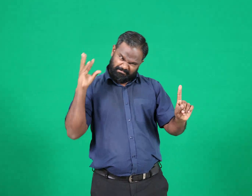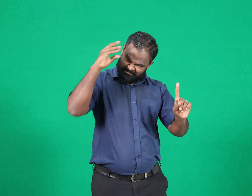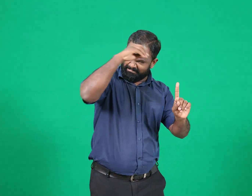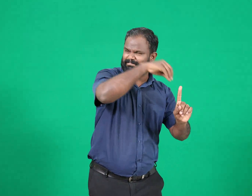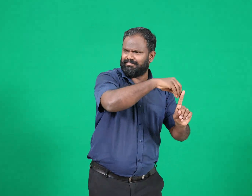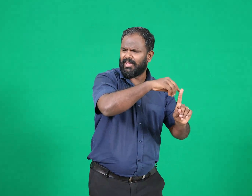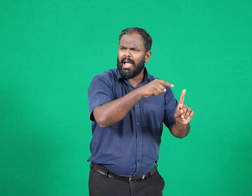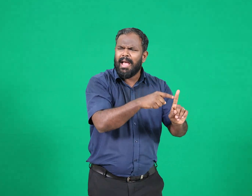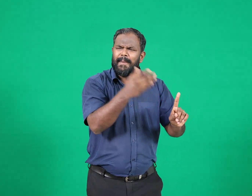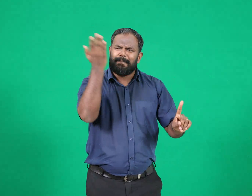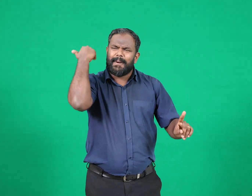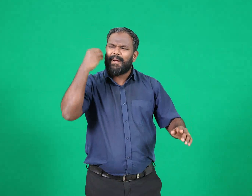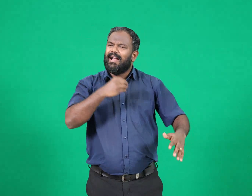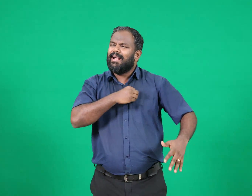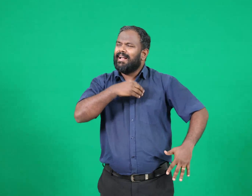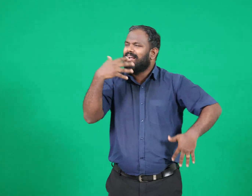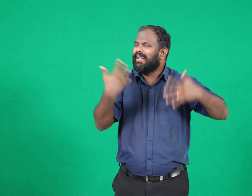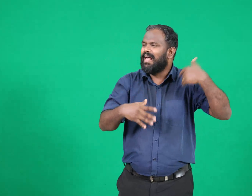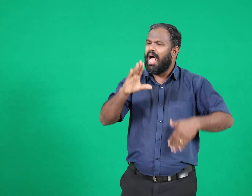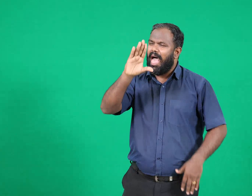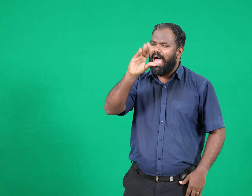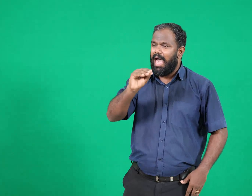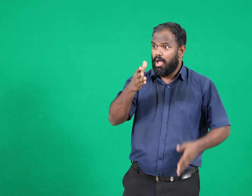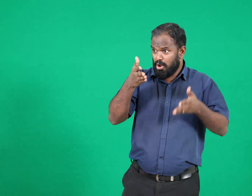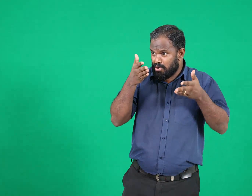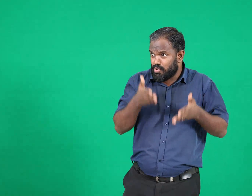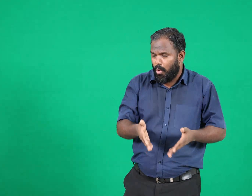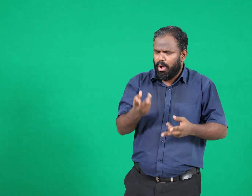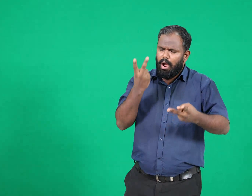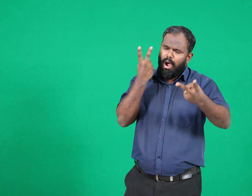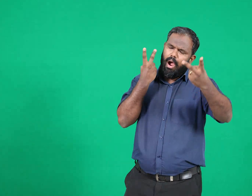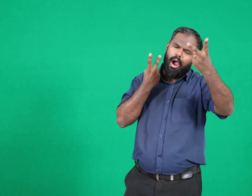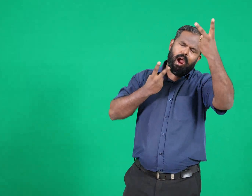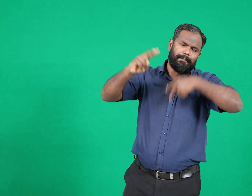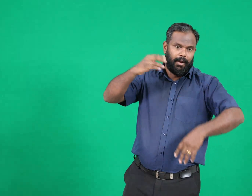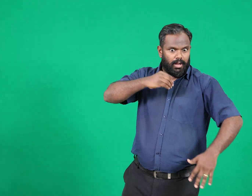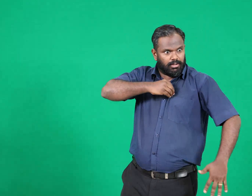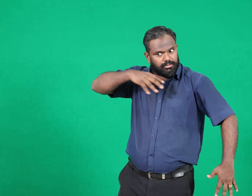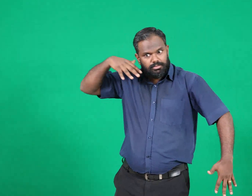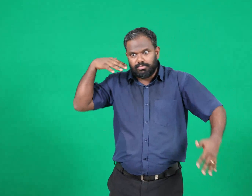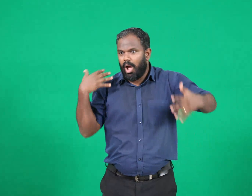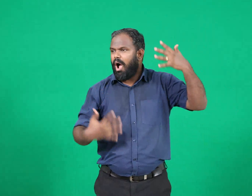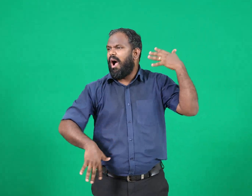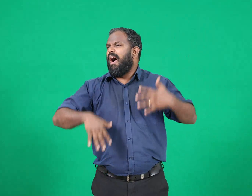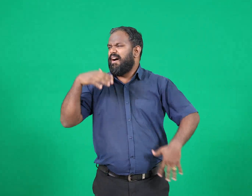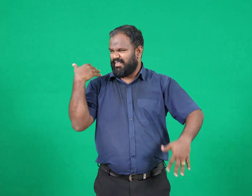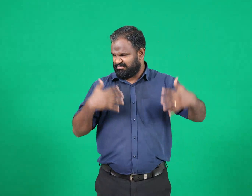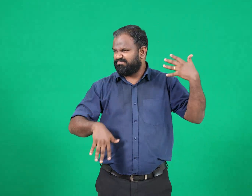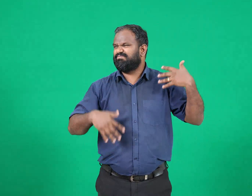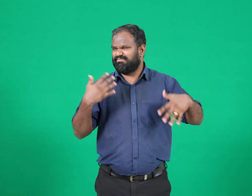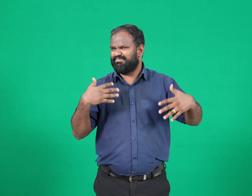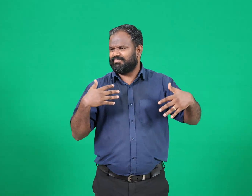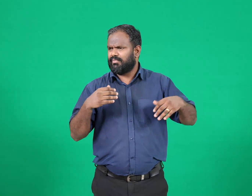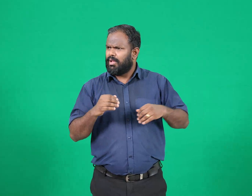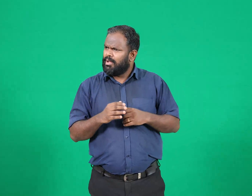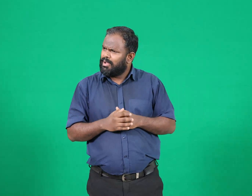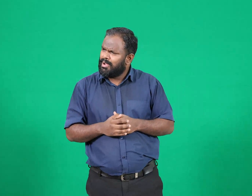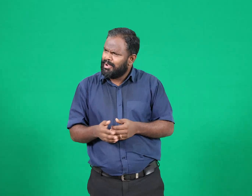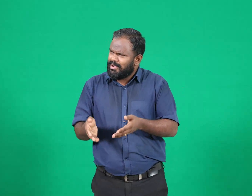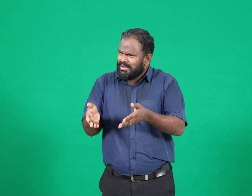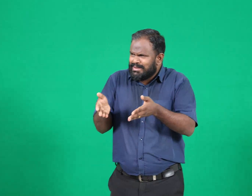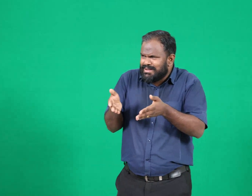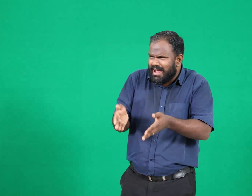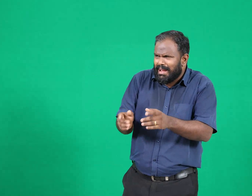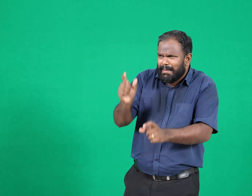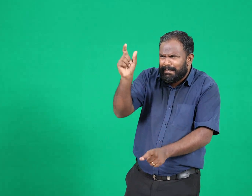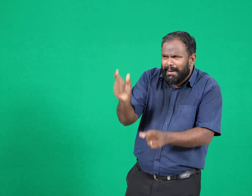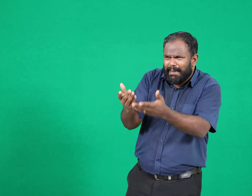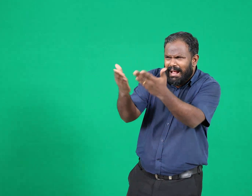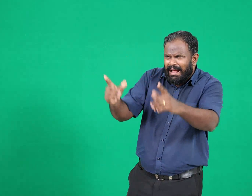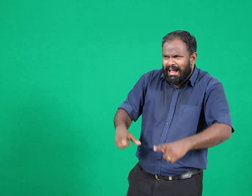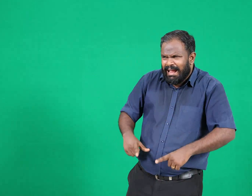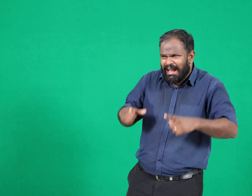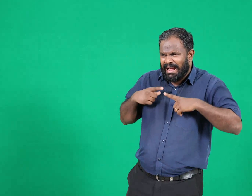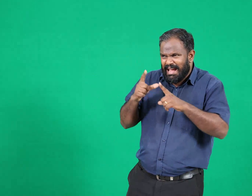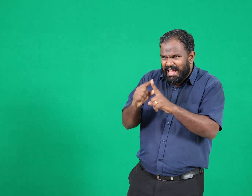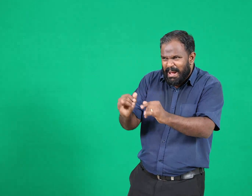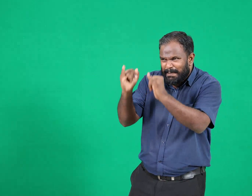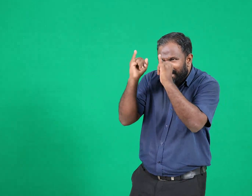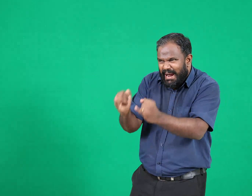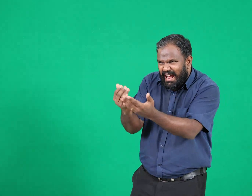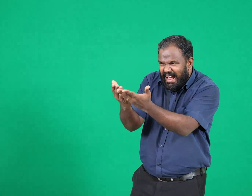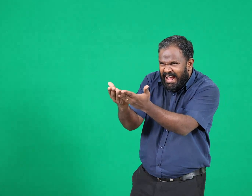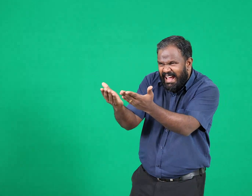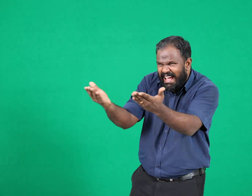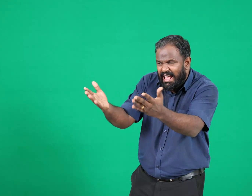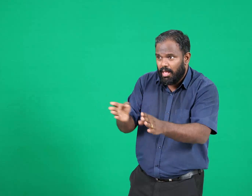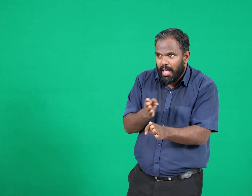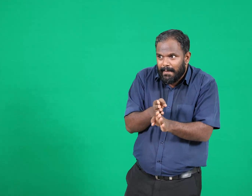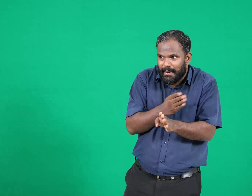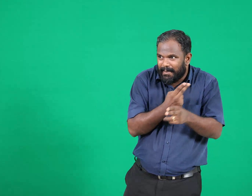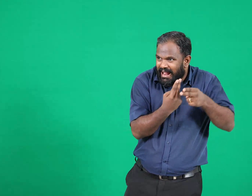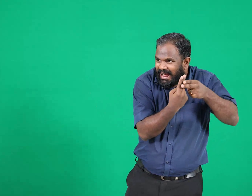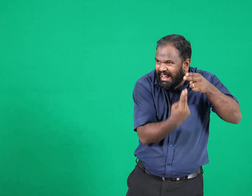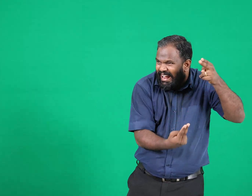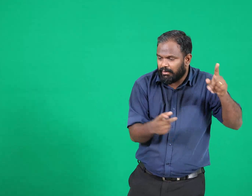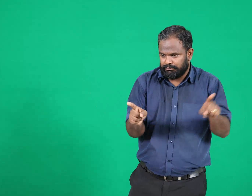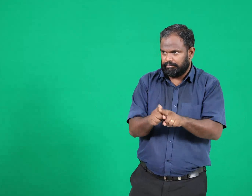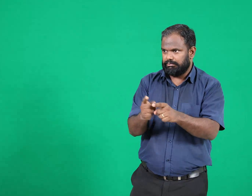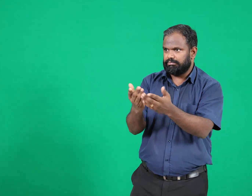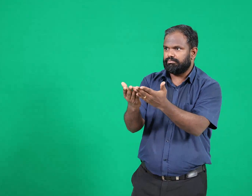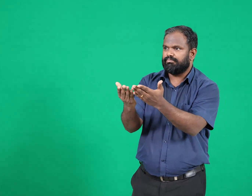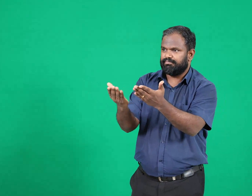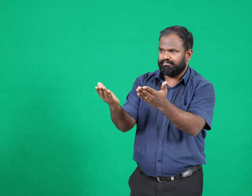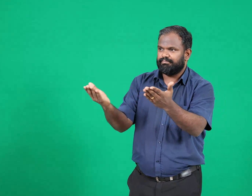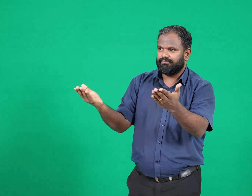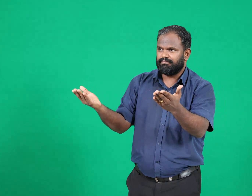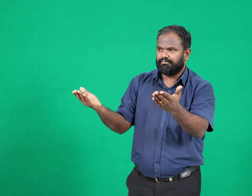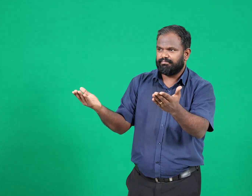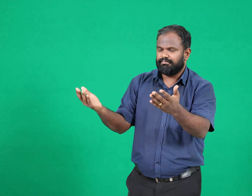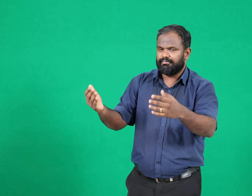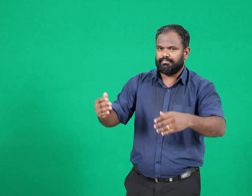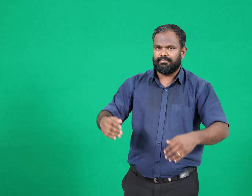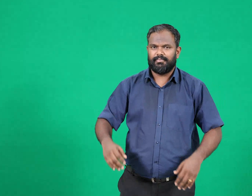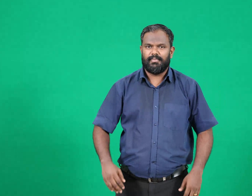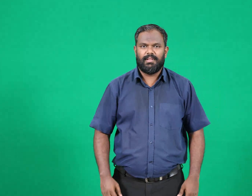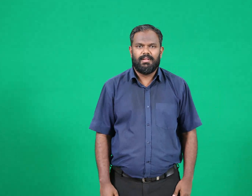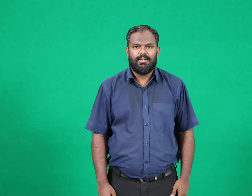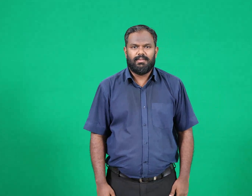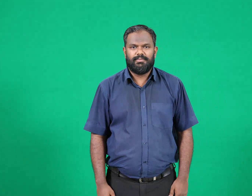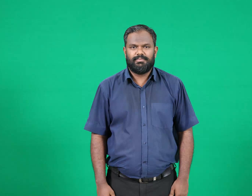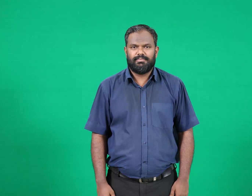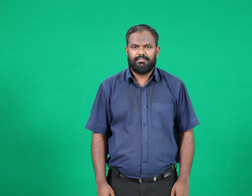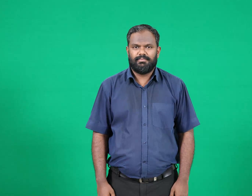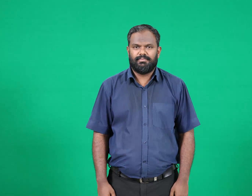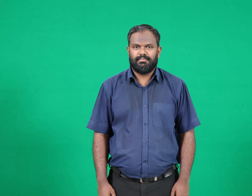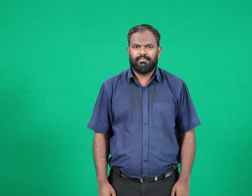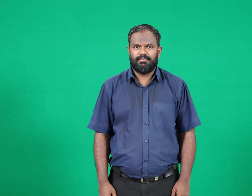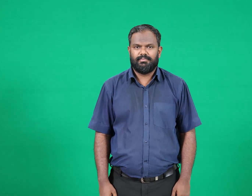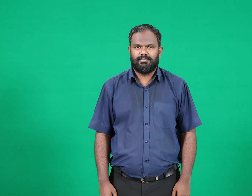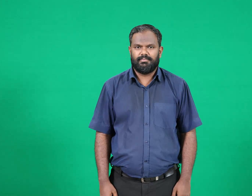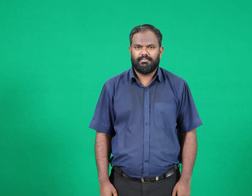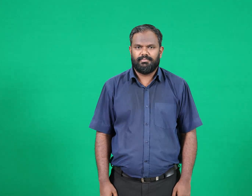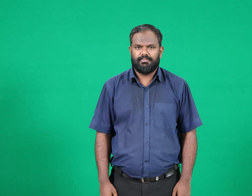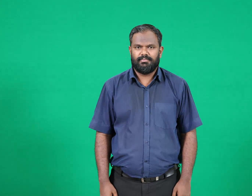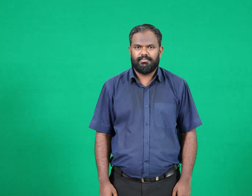and the final plight of that man is worse than the first. So will it be with this wicked generation."